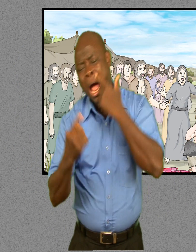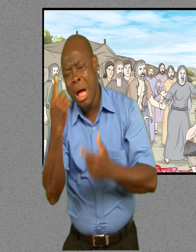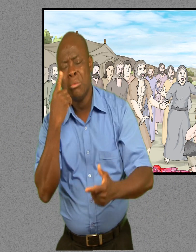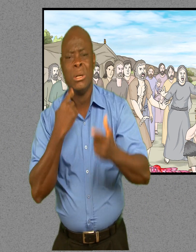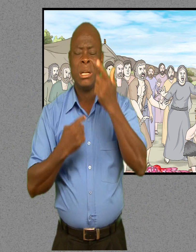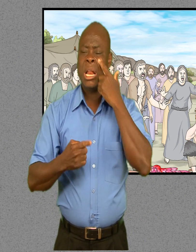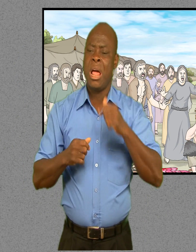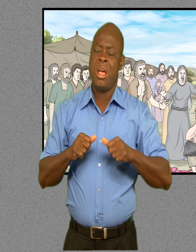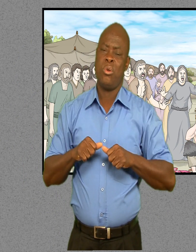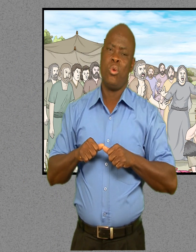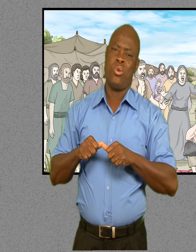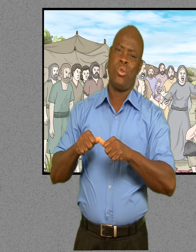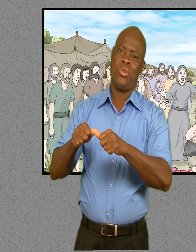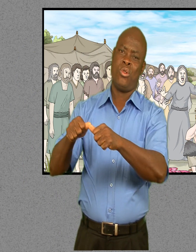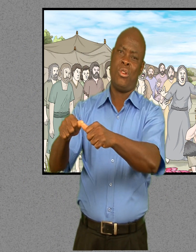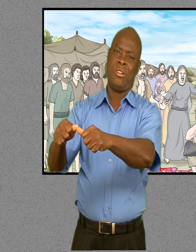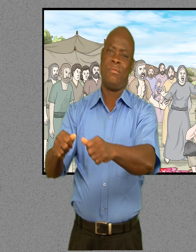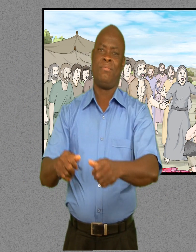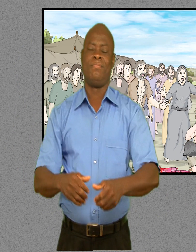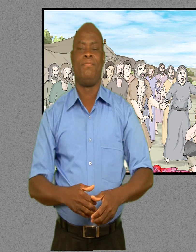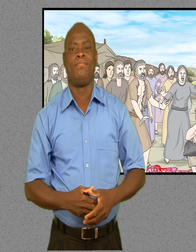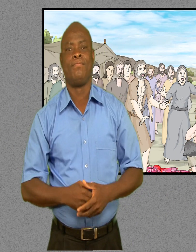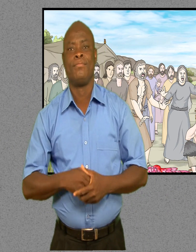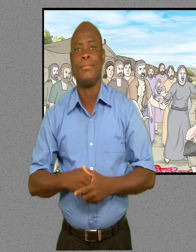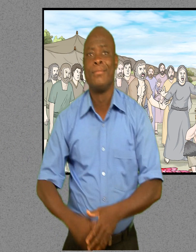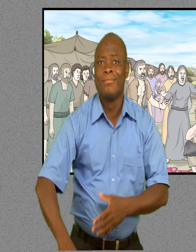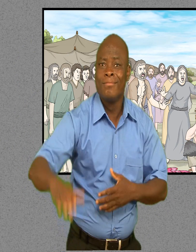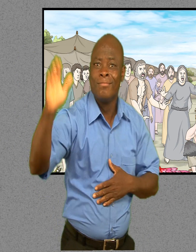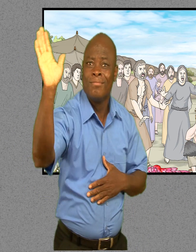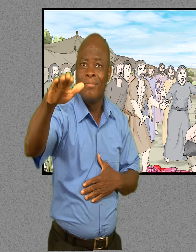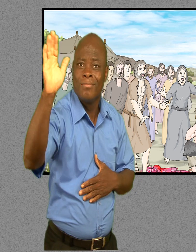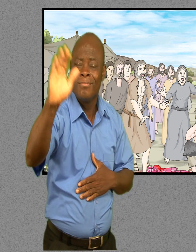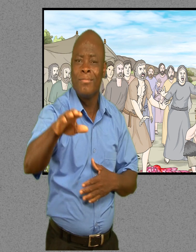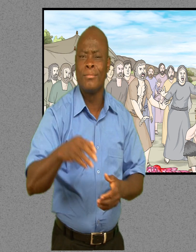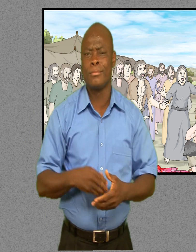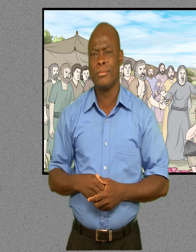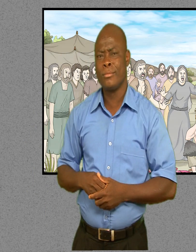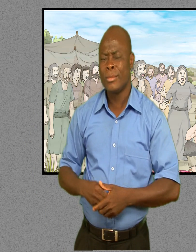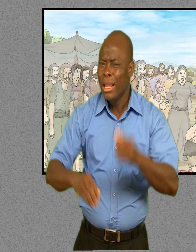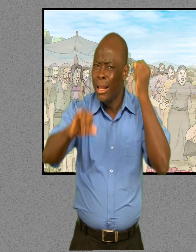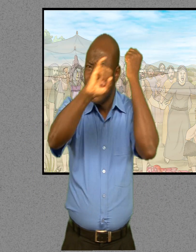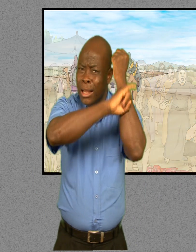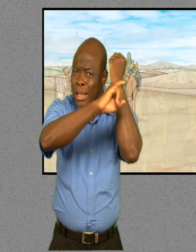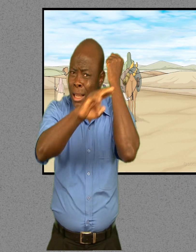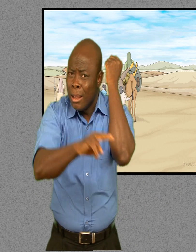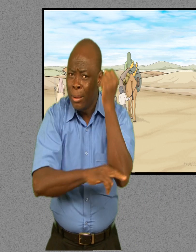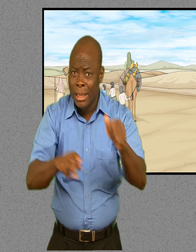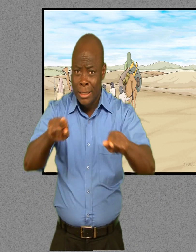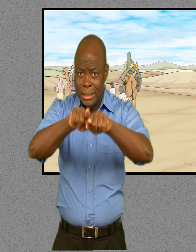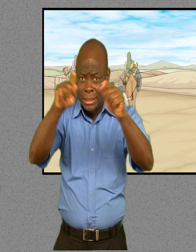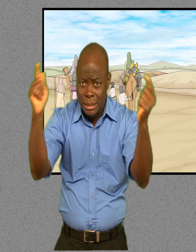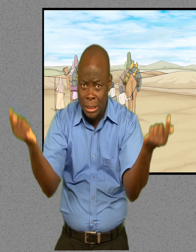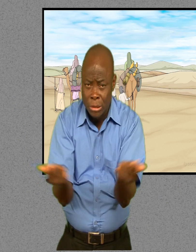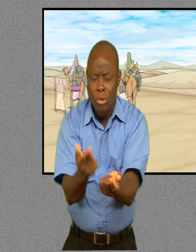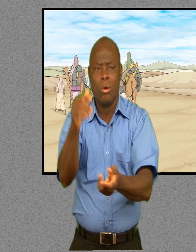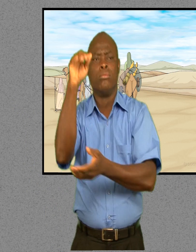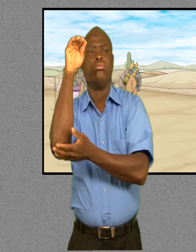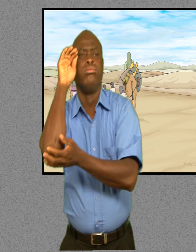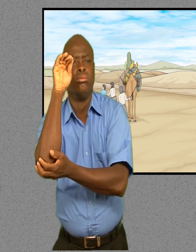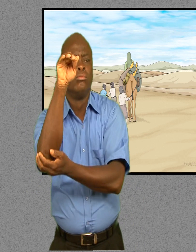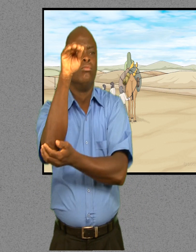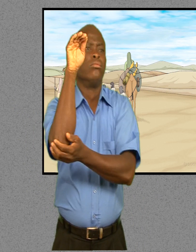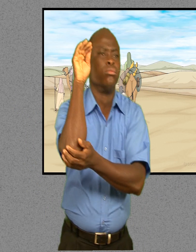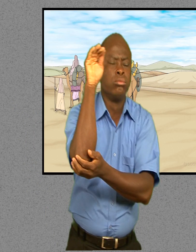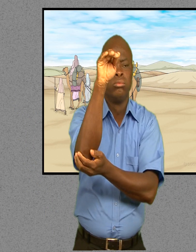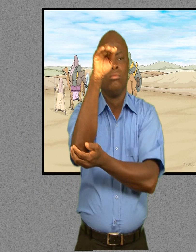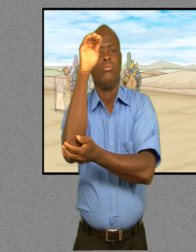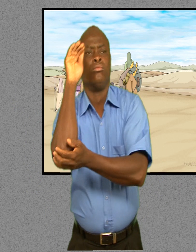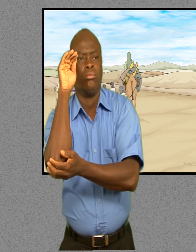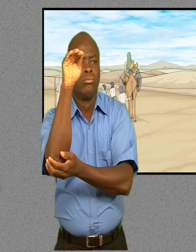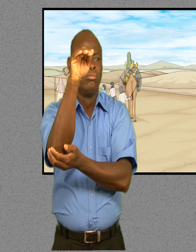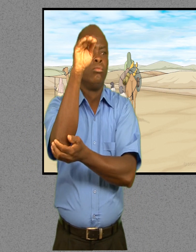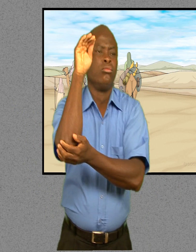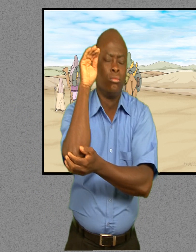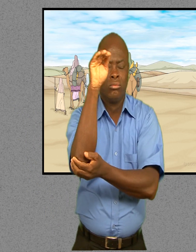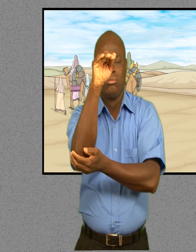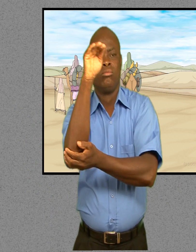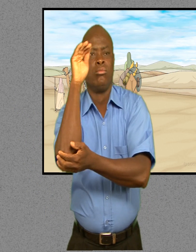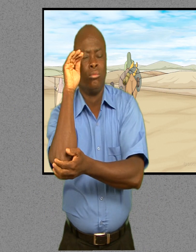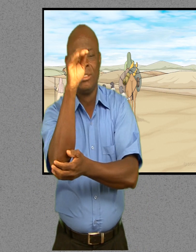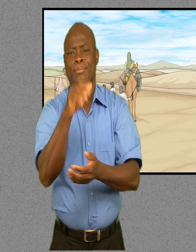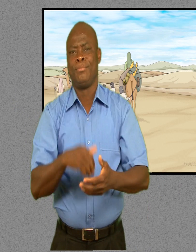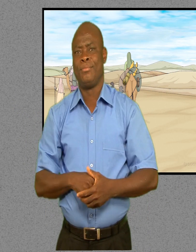So his father wept for him.